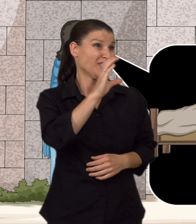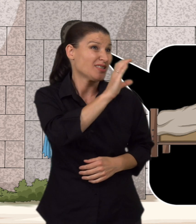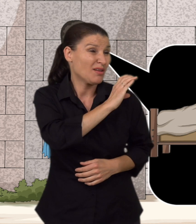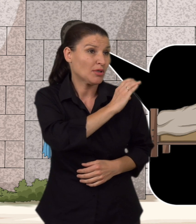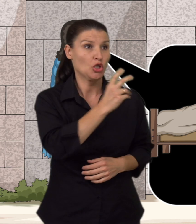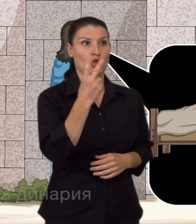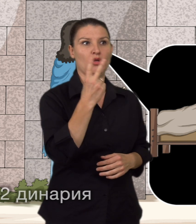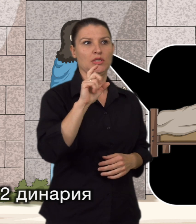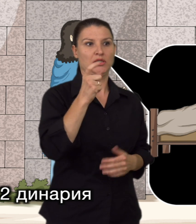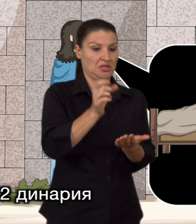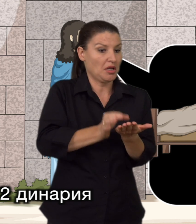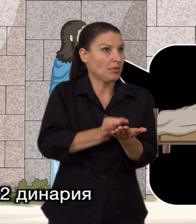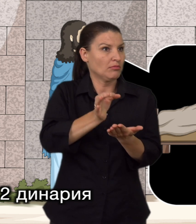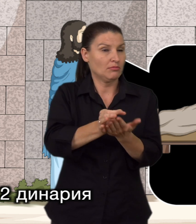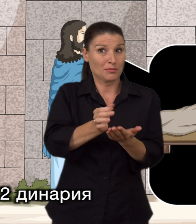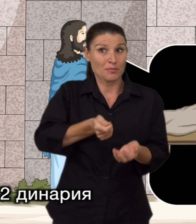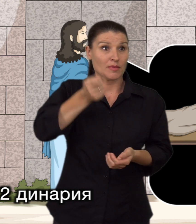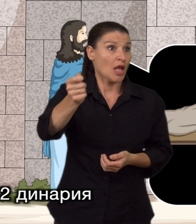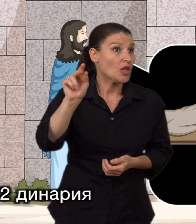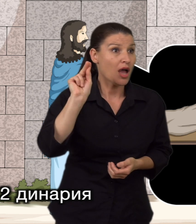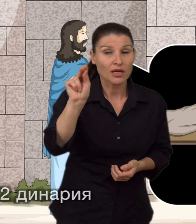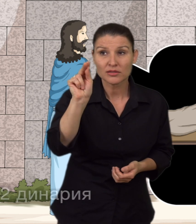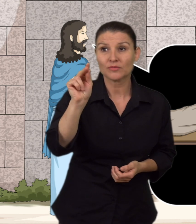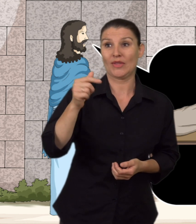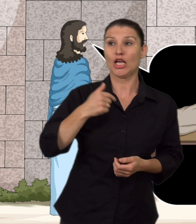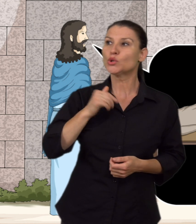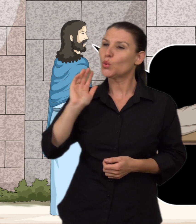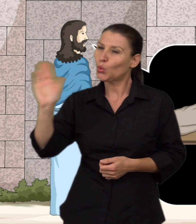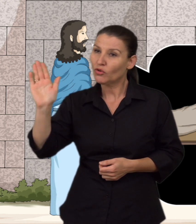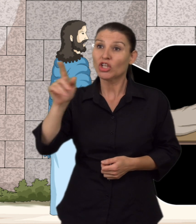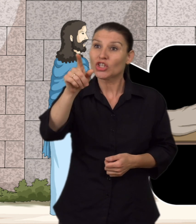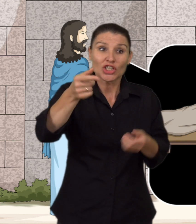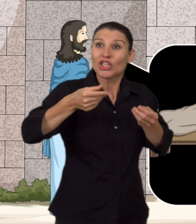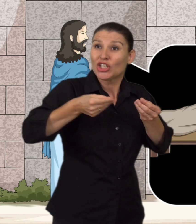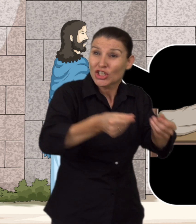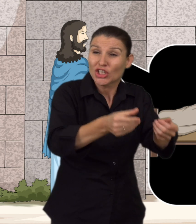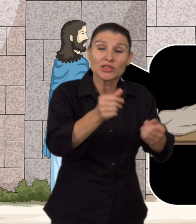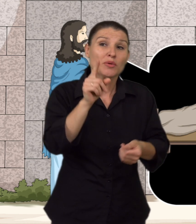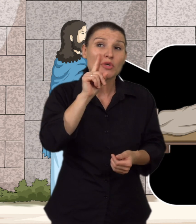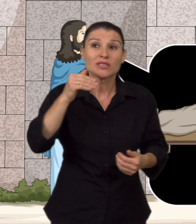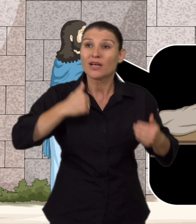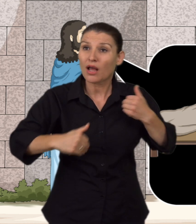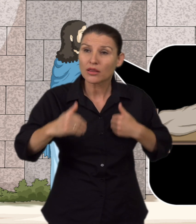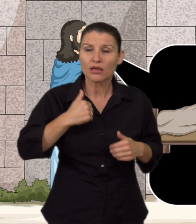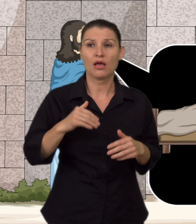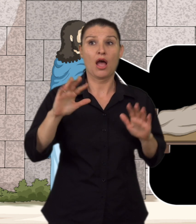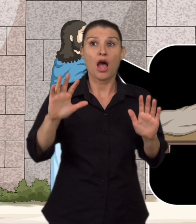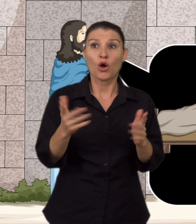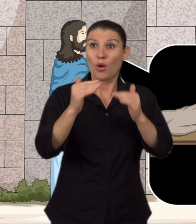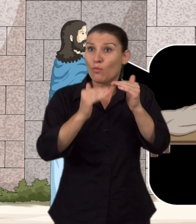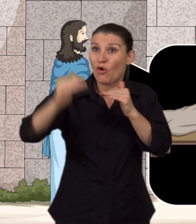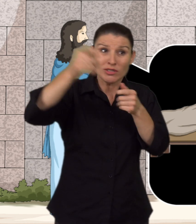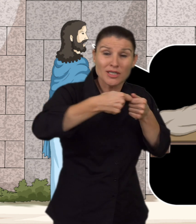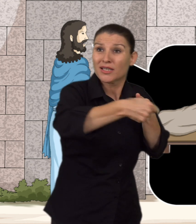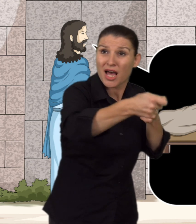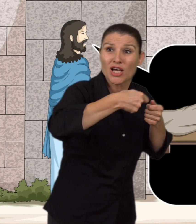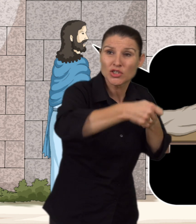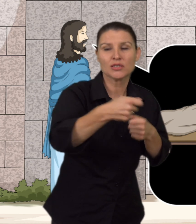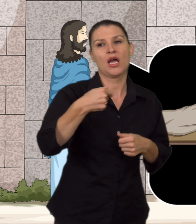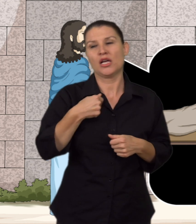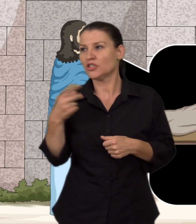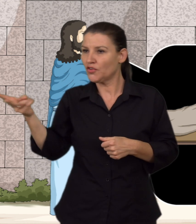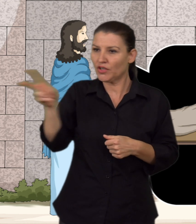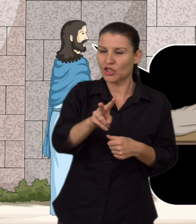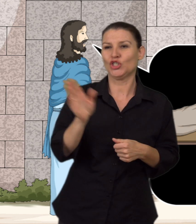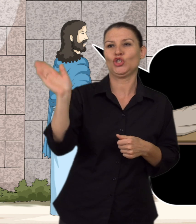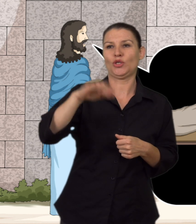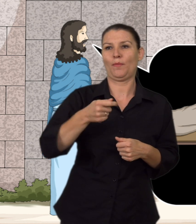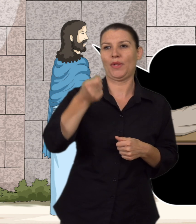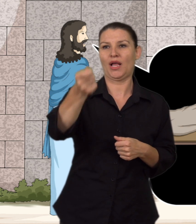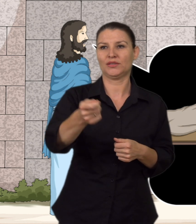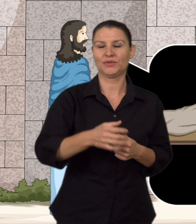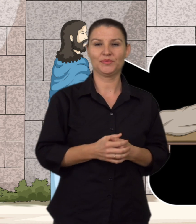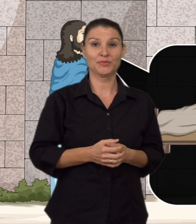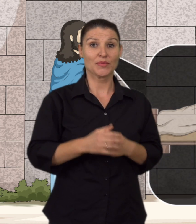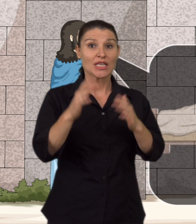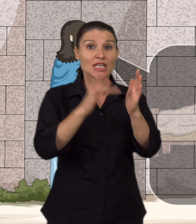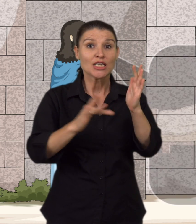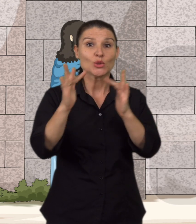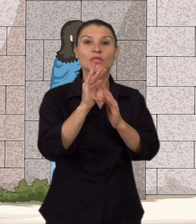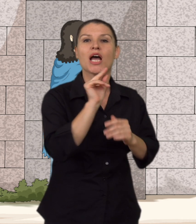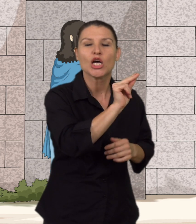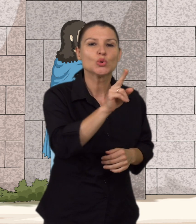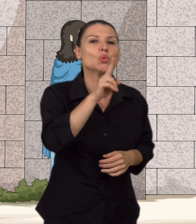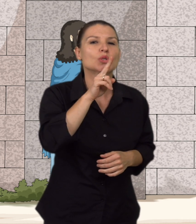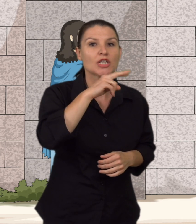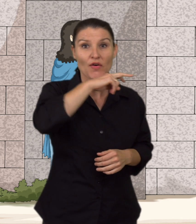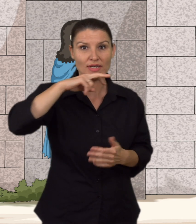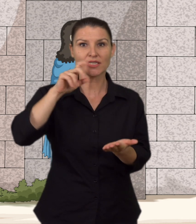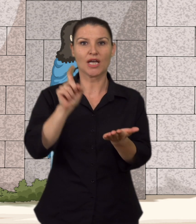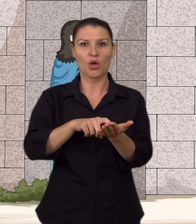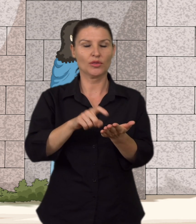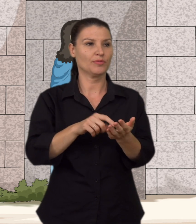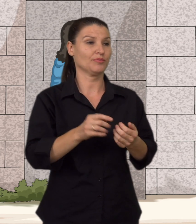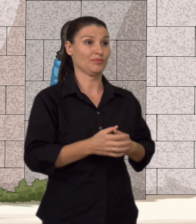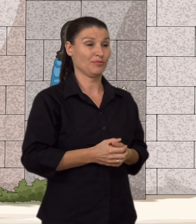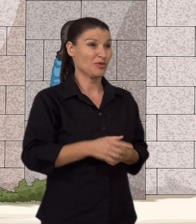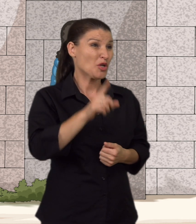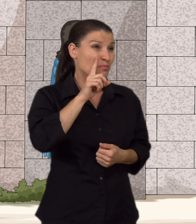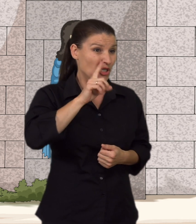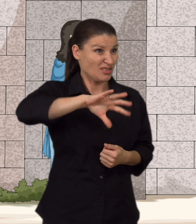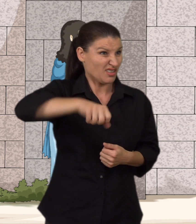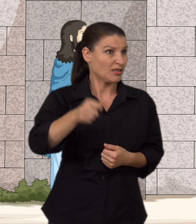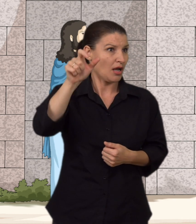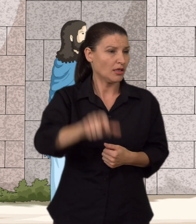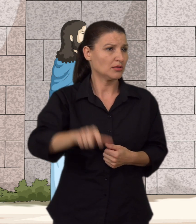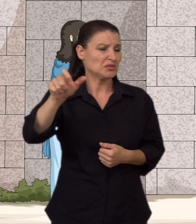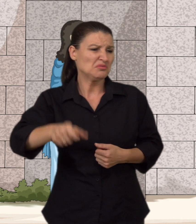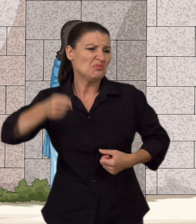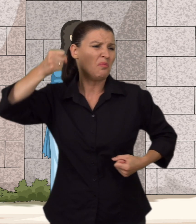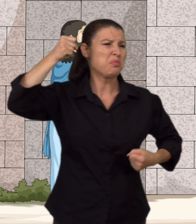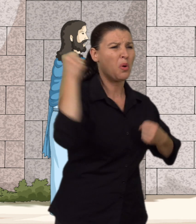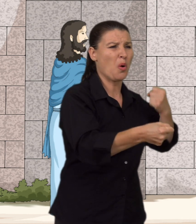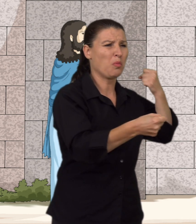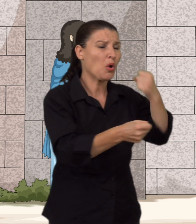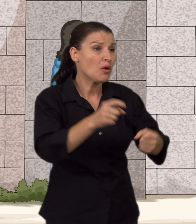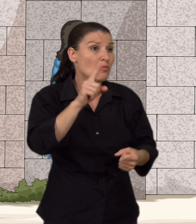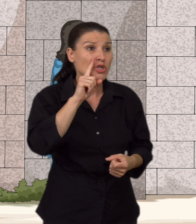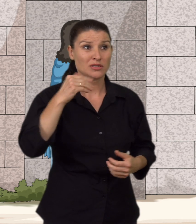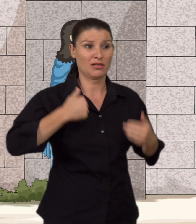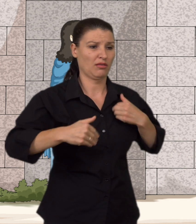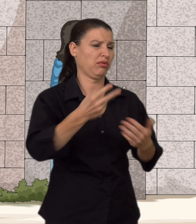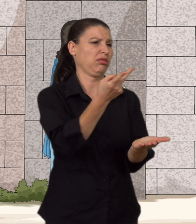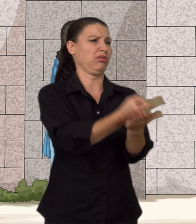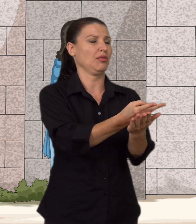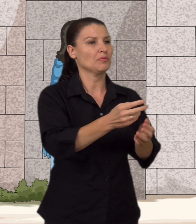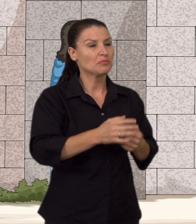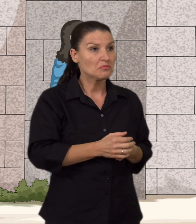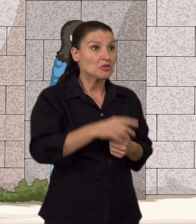‘Take care of him,’ he said, ‘and on my return I will repay you for any additional expense.’